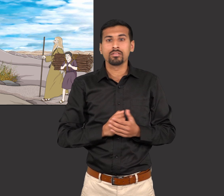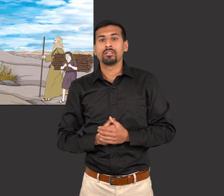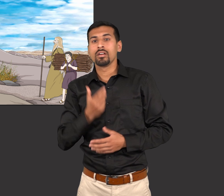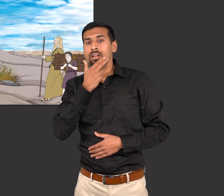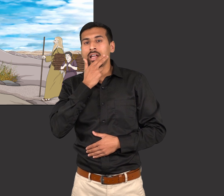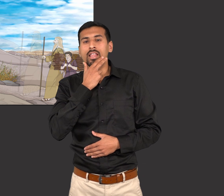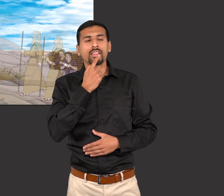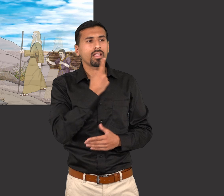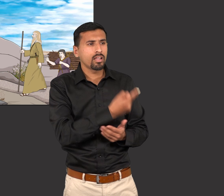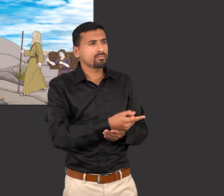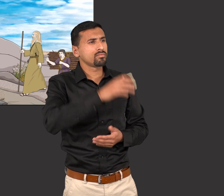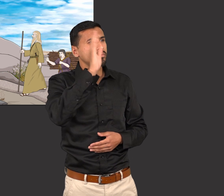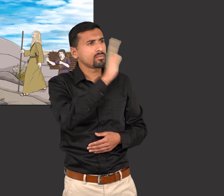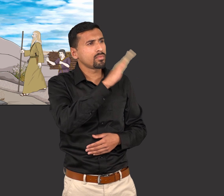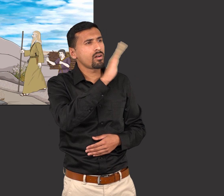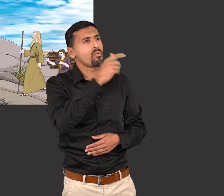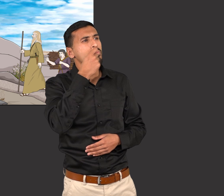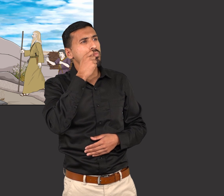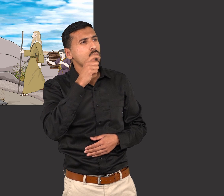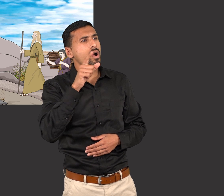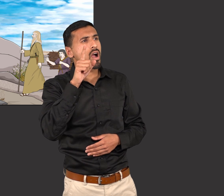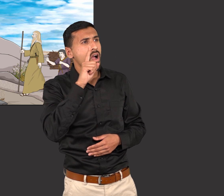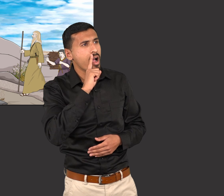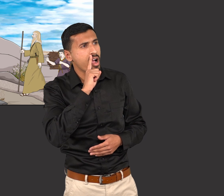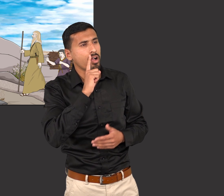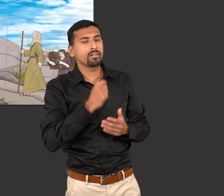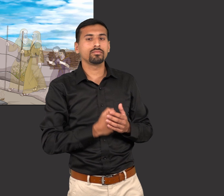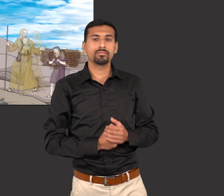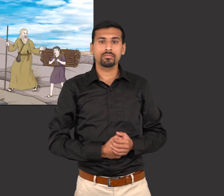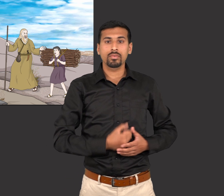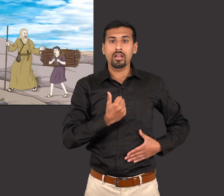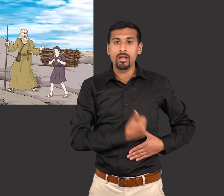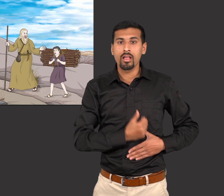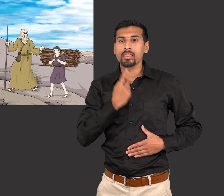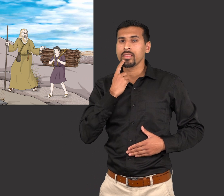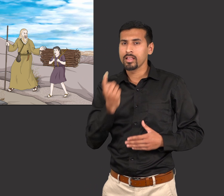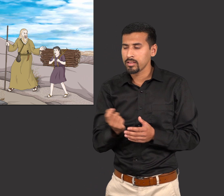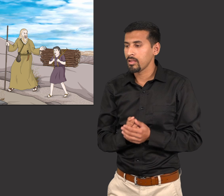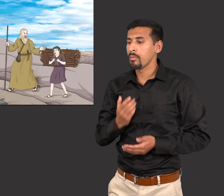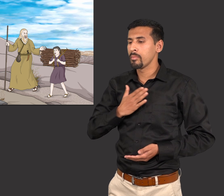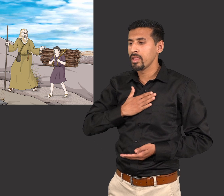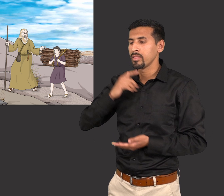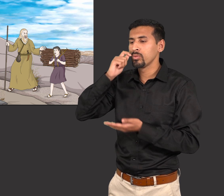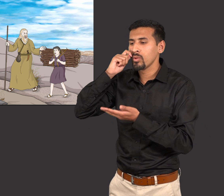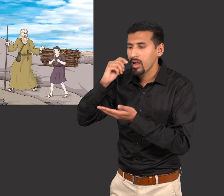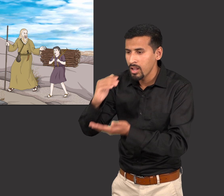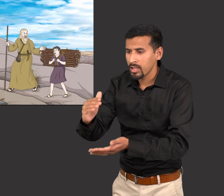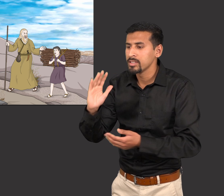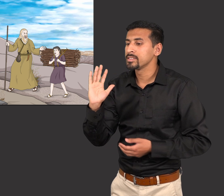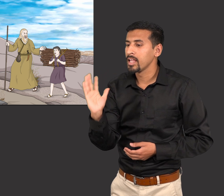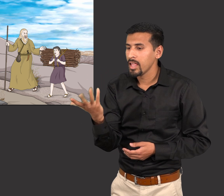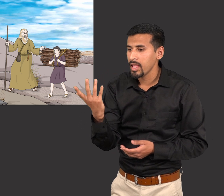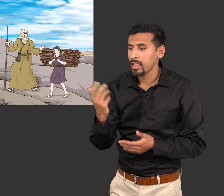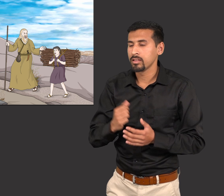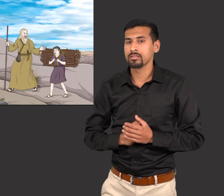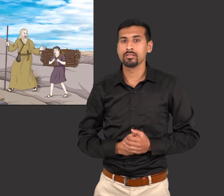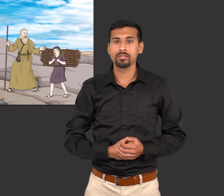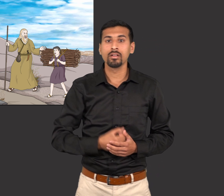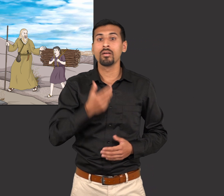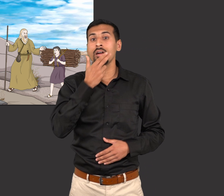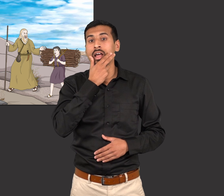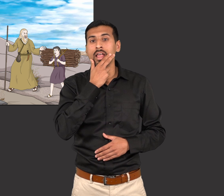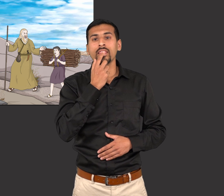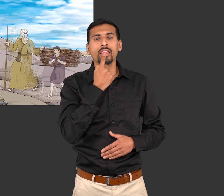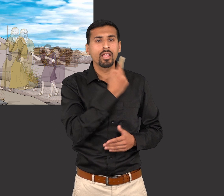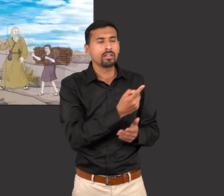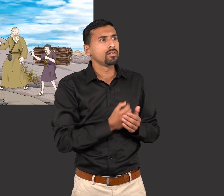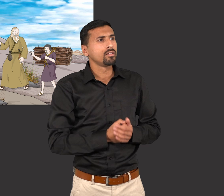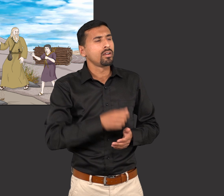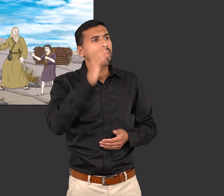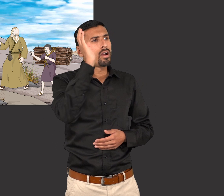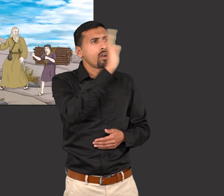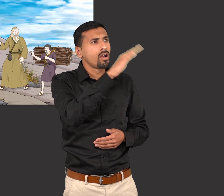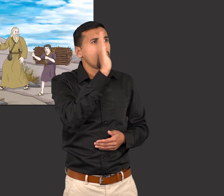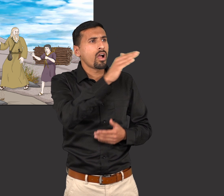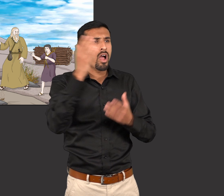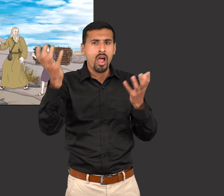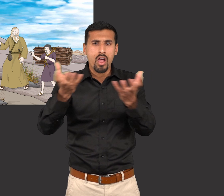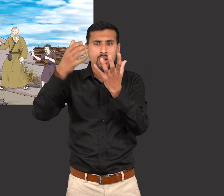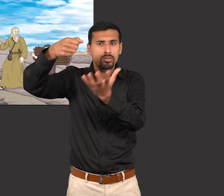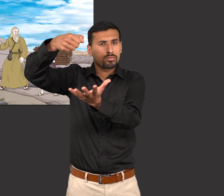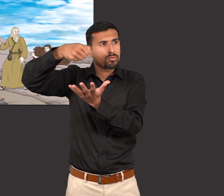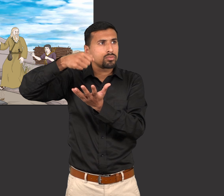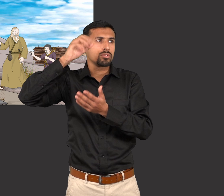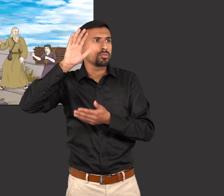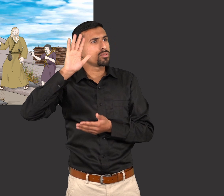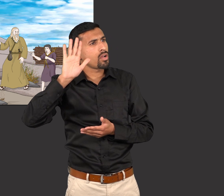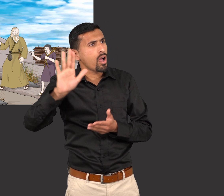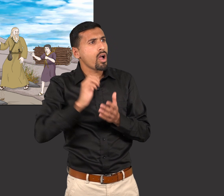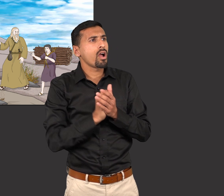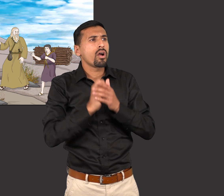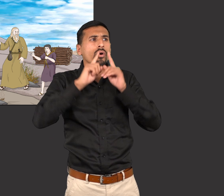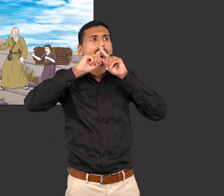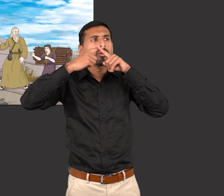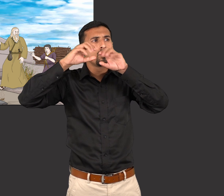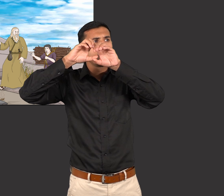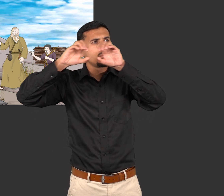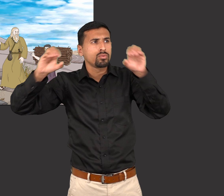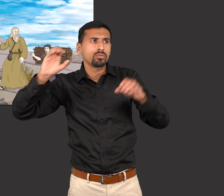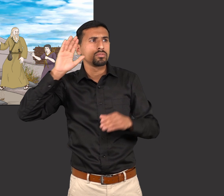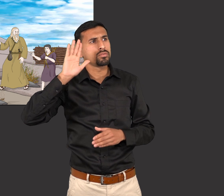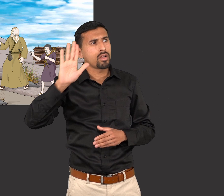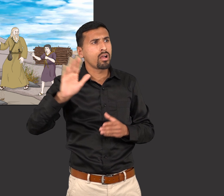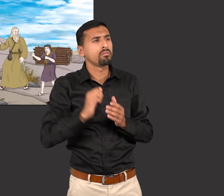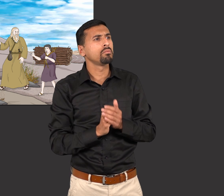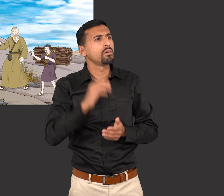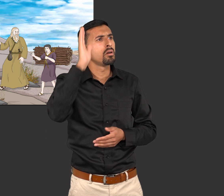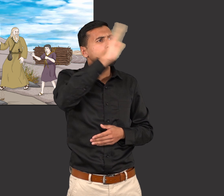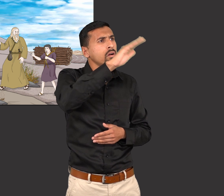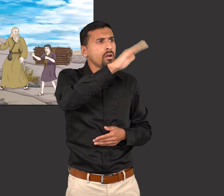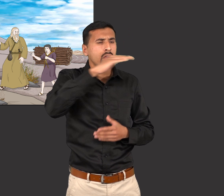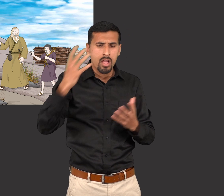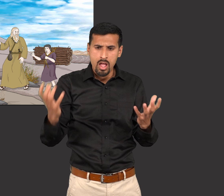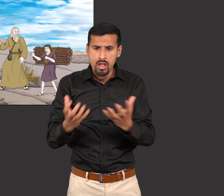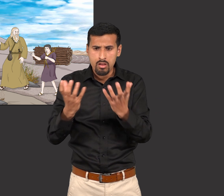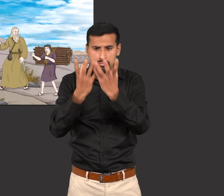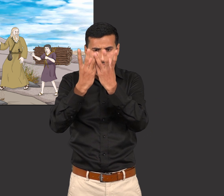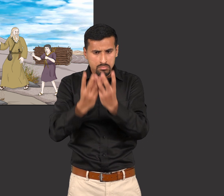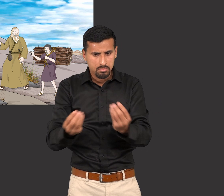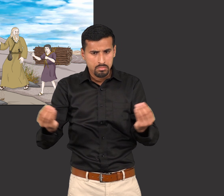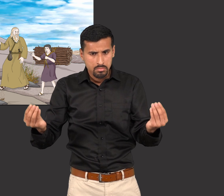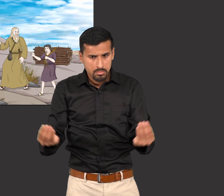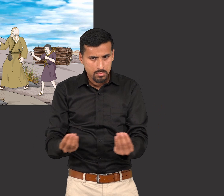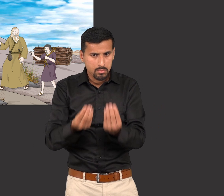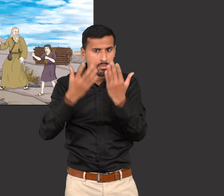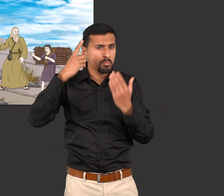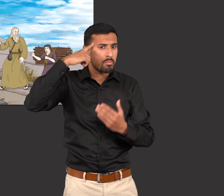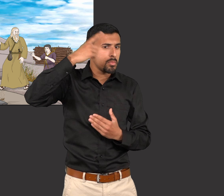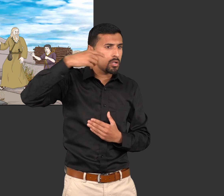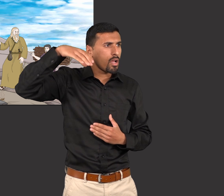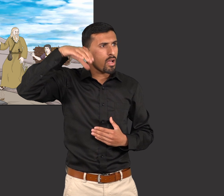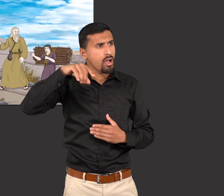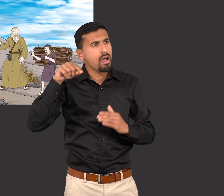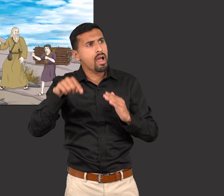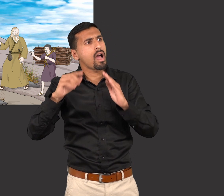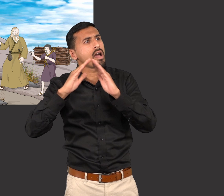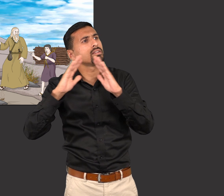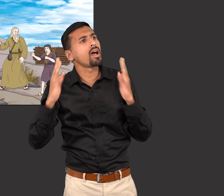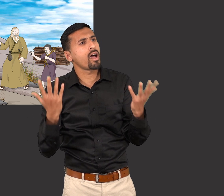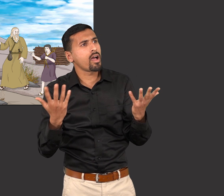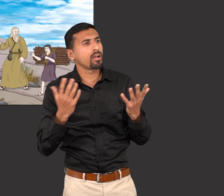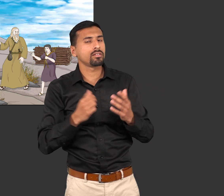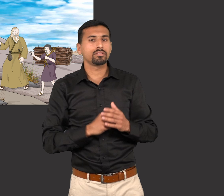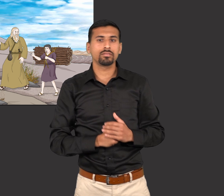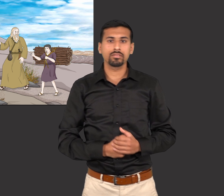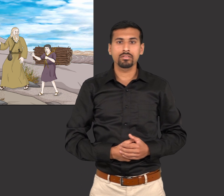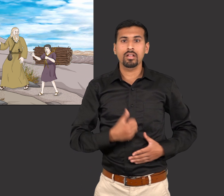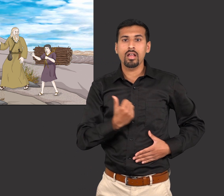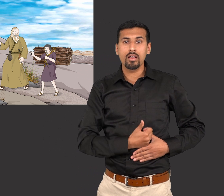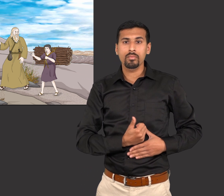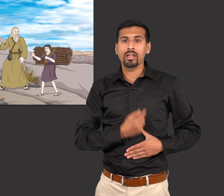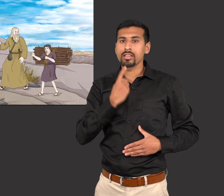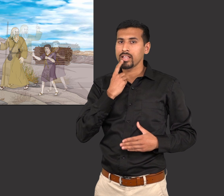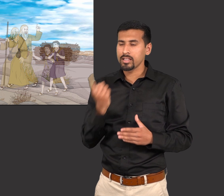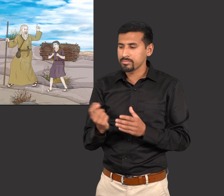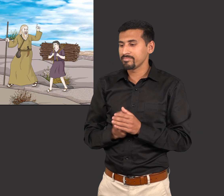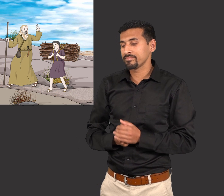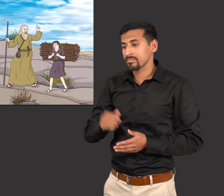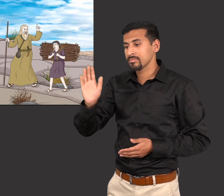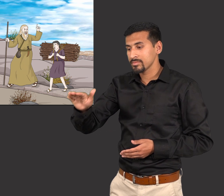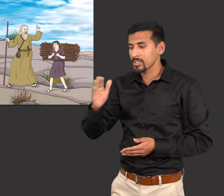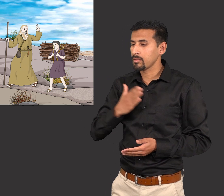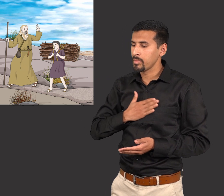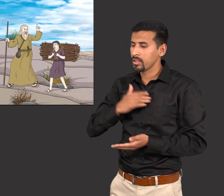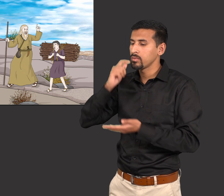Then Isaac said to his father Abraham, “My father!” “Here I am, my son,” he replied. “The fire and the wood are here,” said Isaac, “but where is the lamb for the burnt offering?”